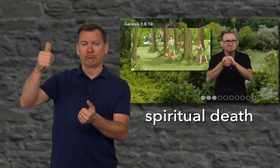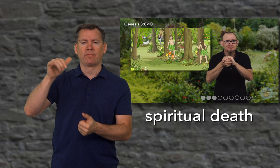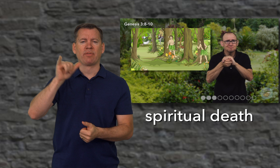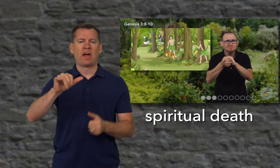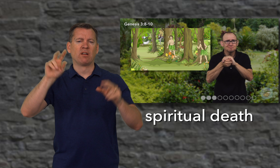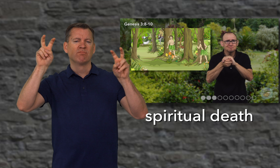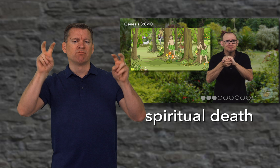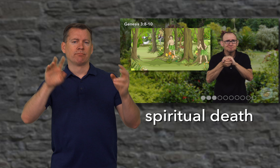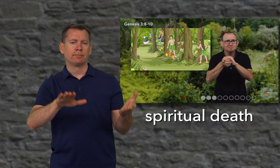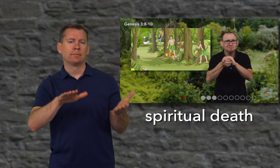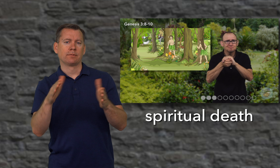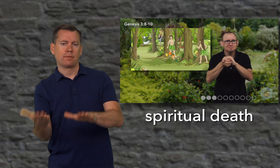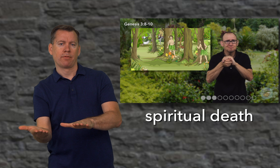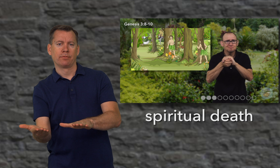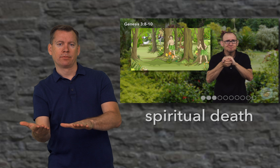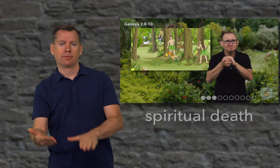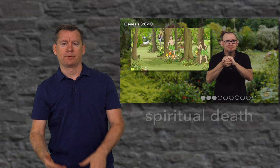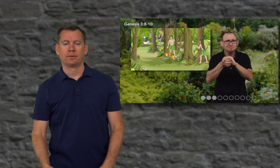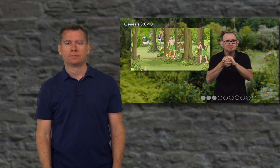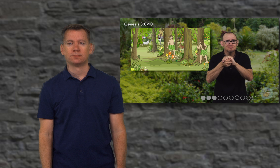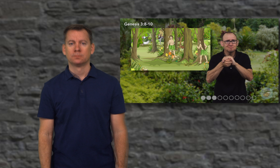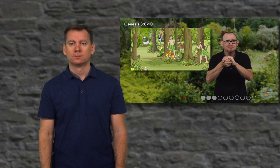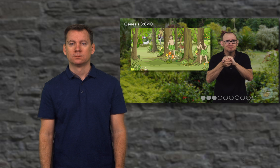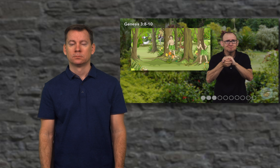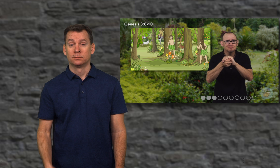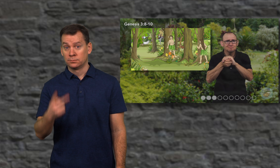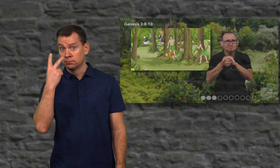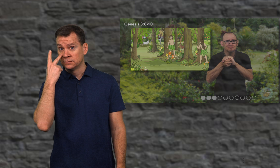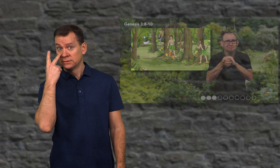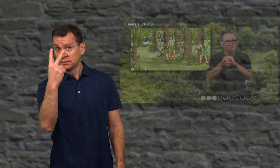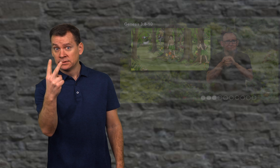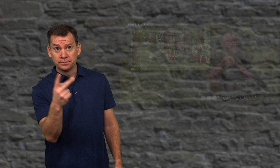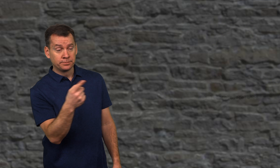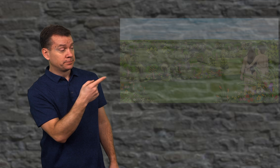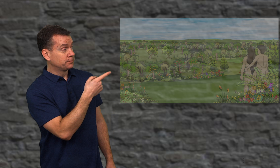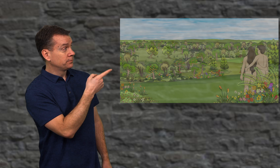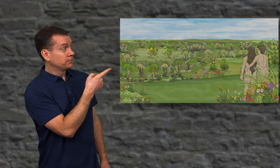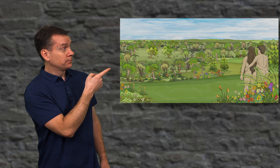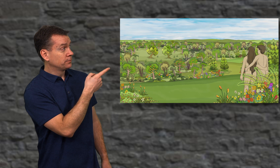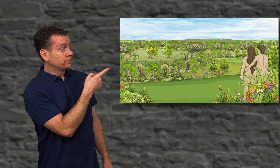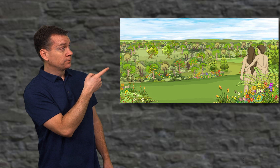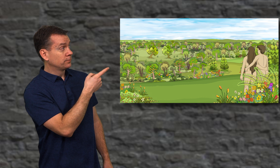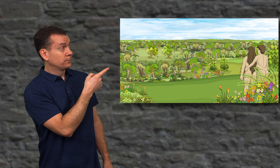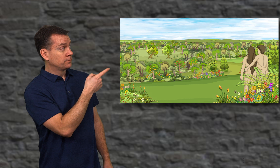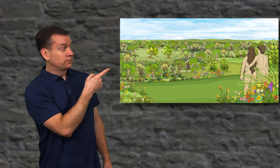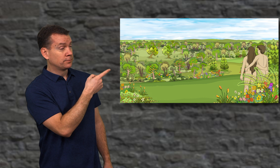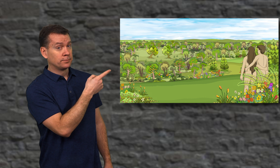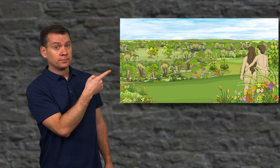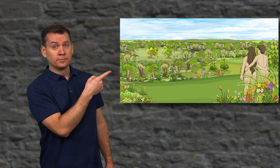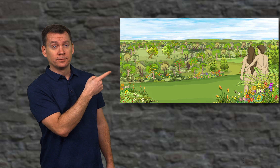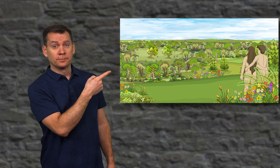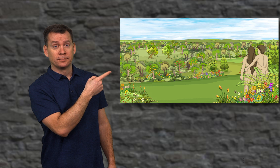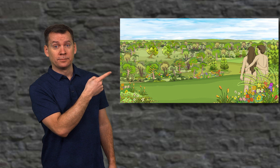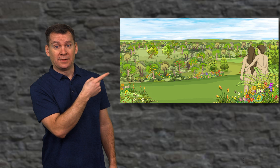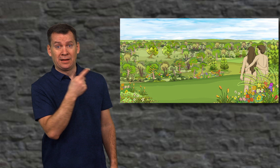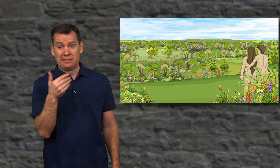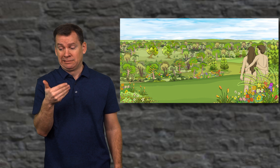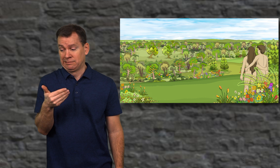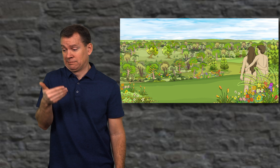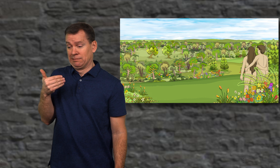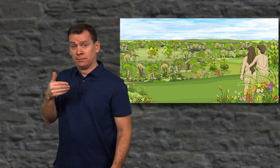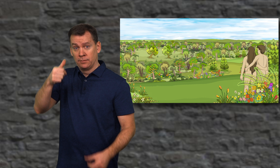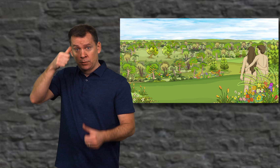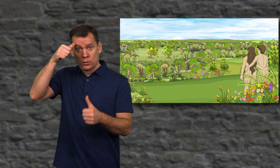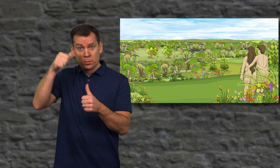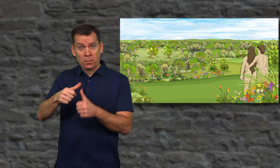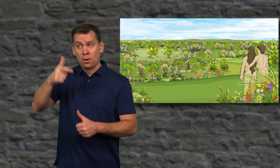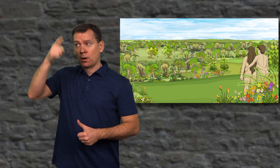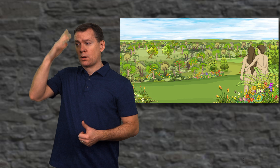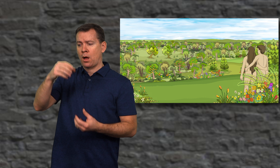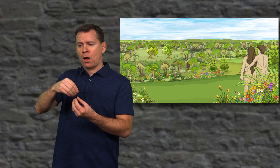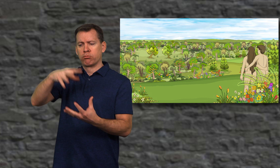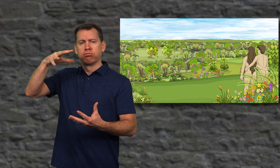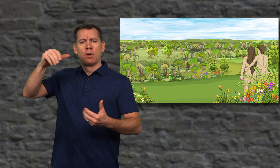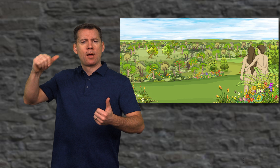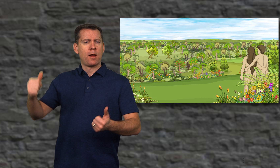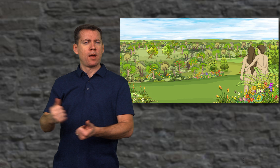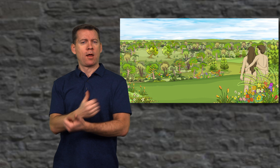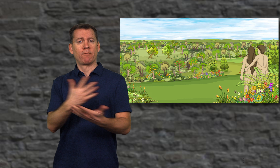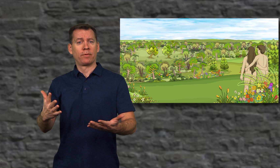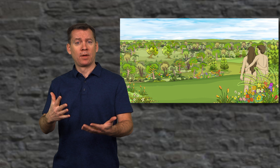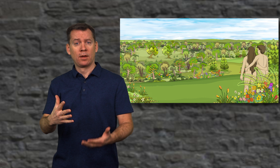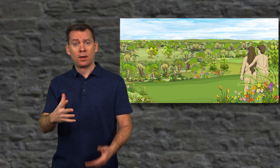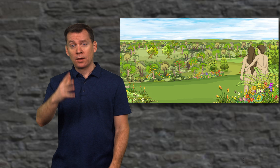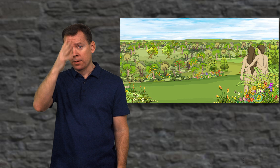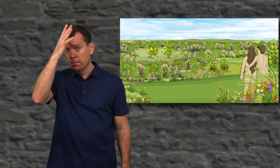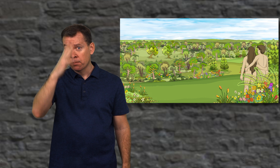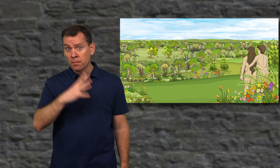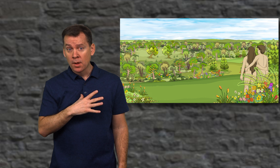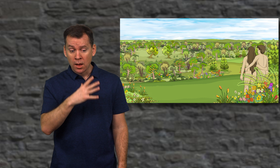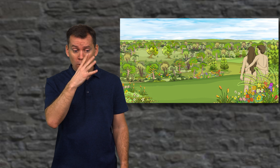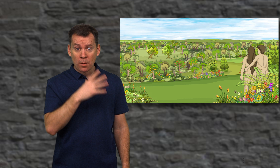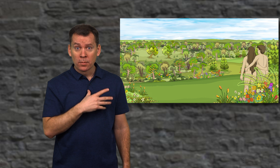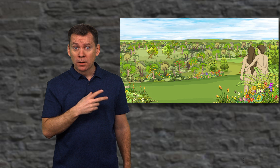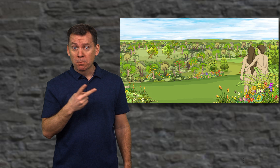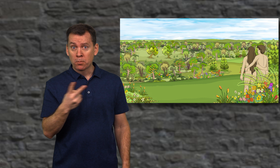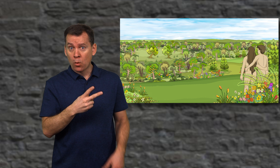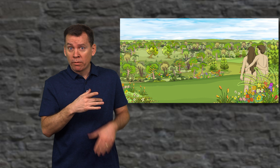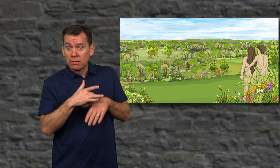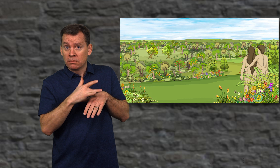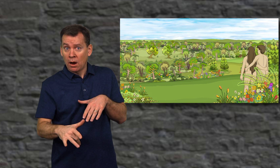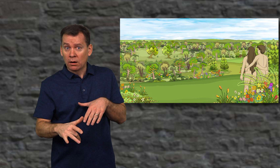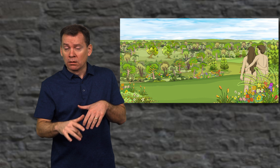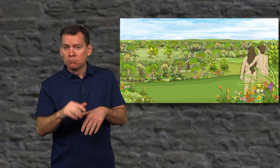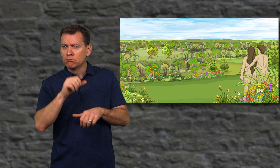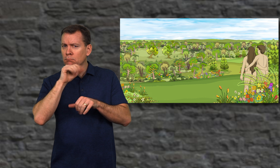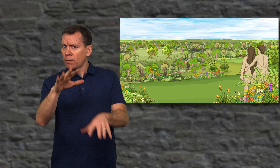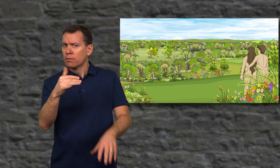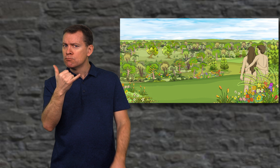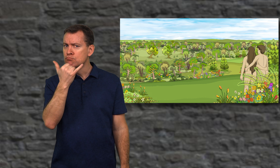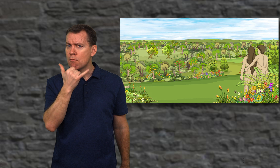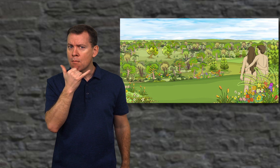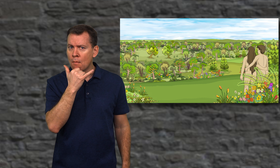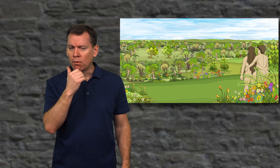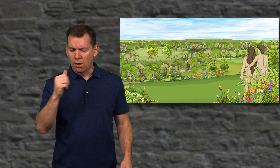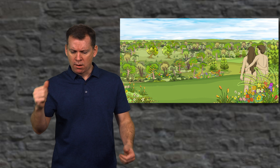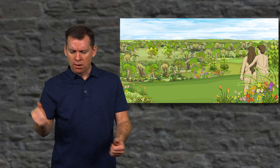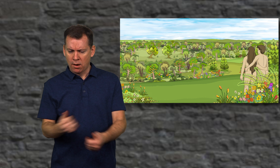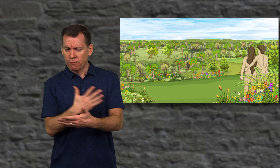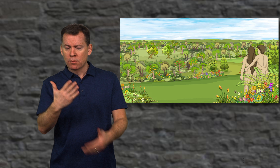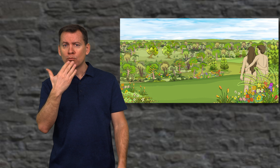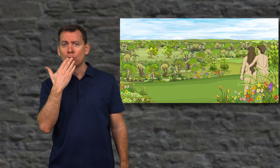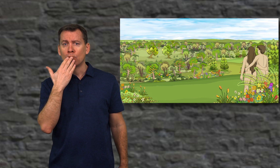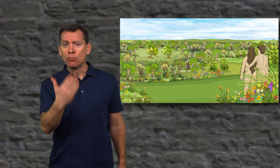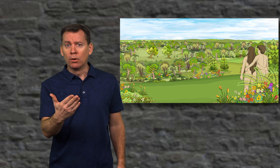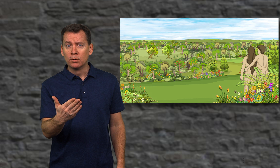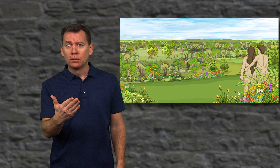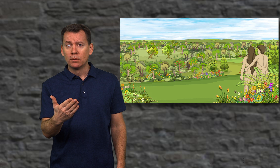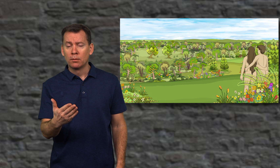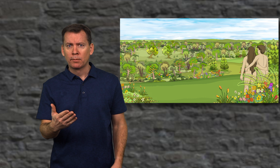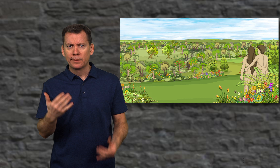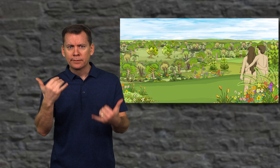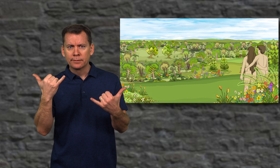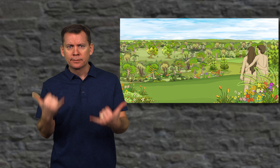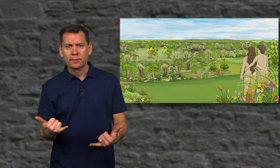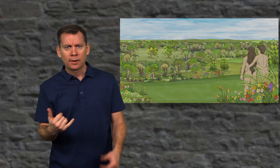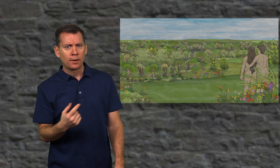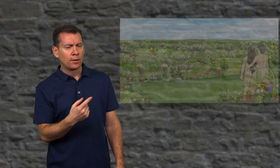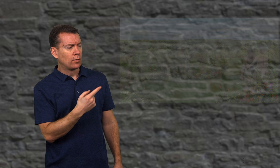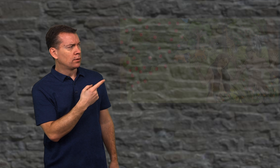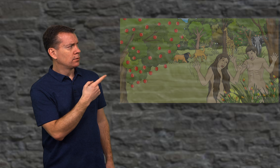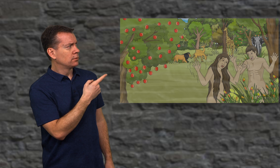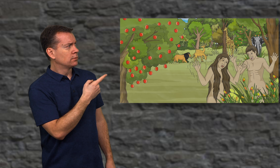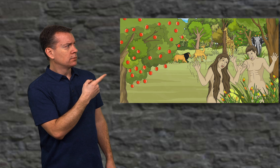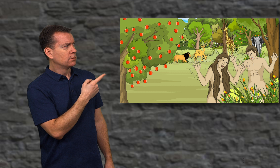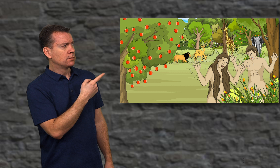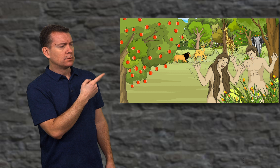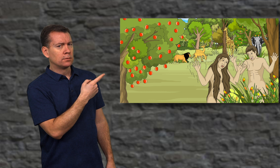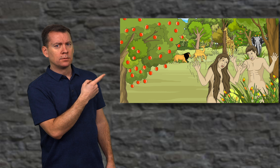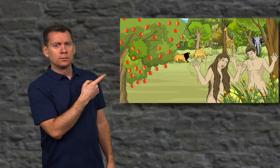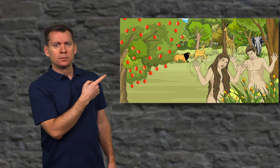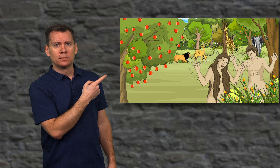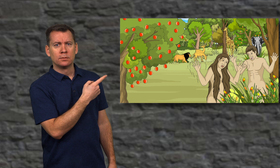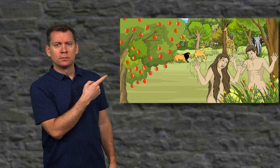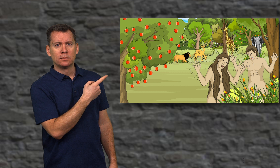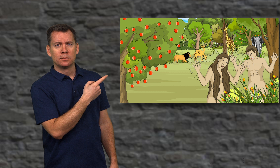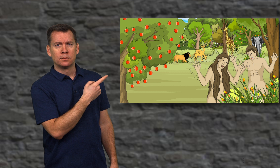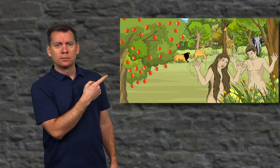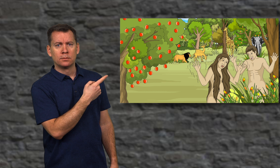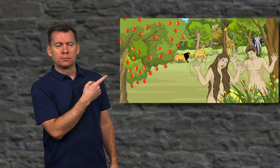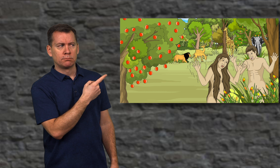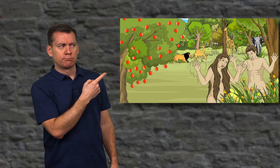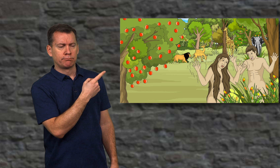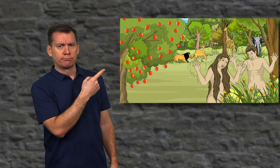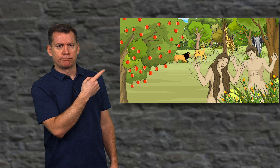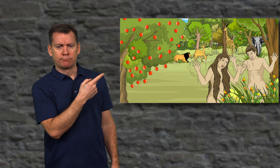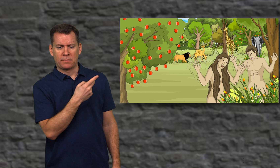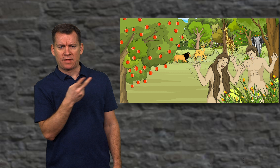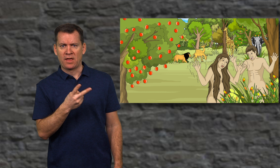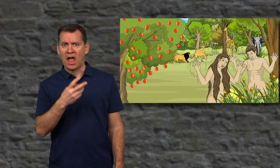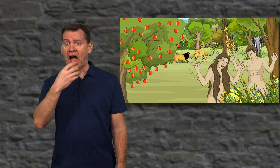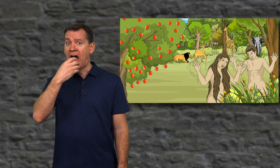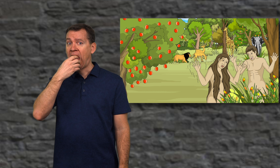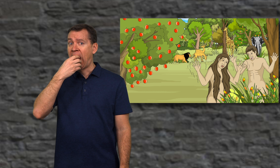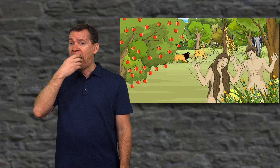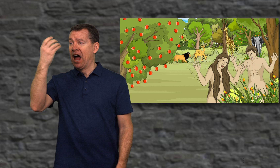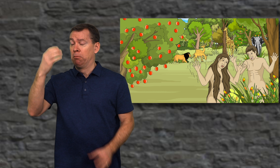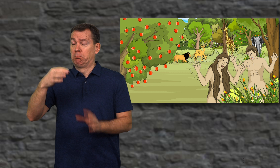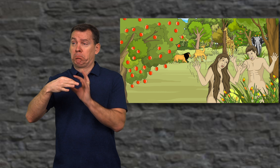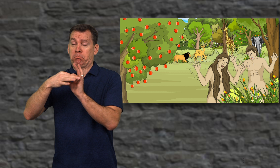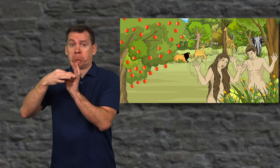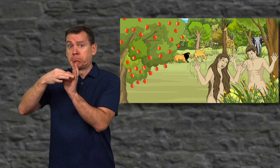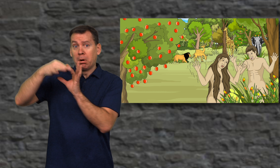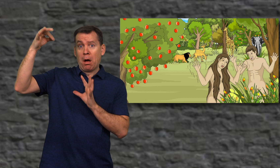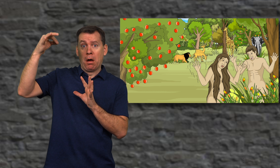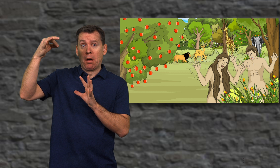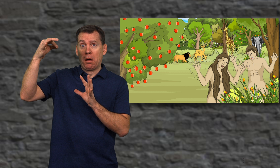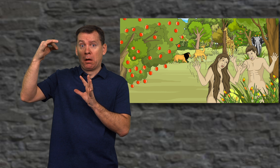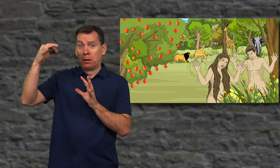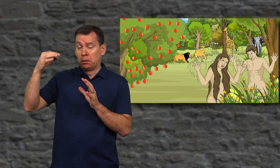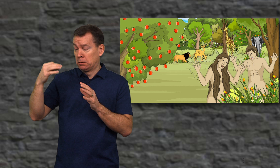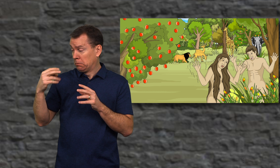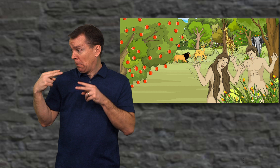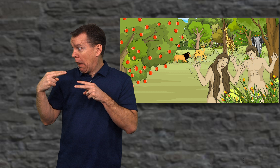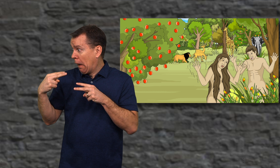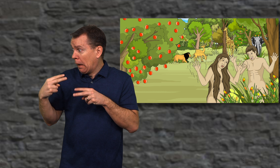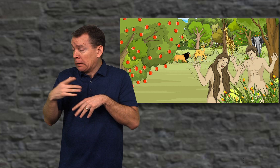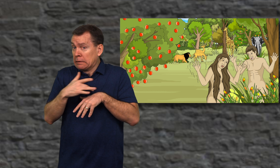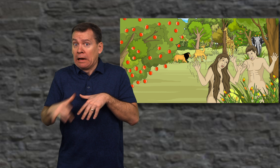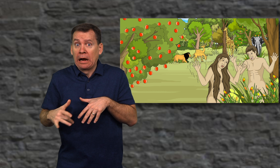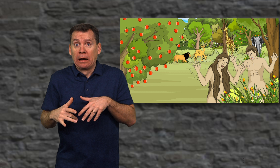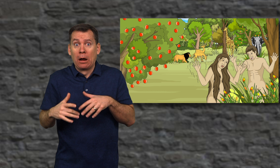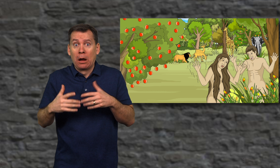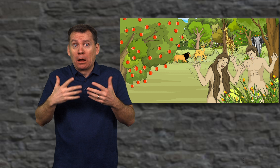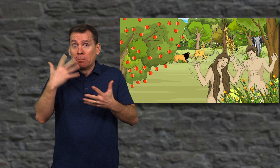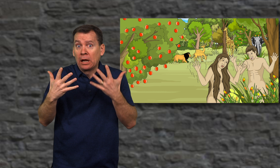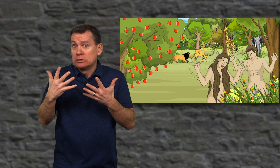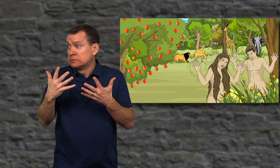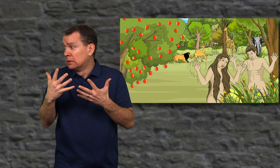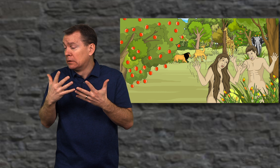But the LORD God called out to the man, “Where are you?”